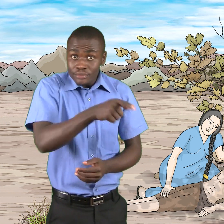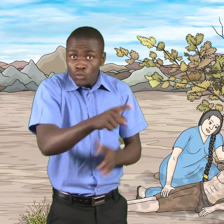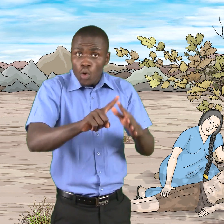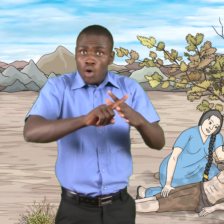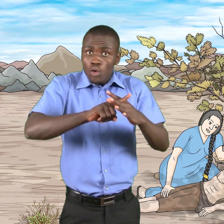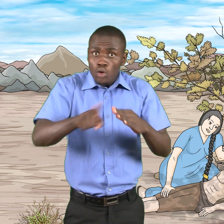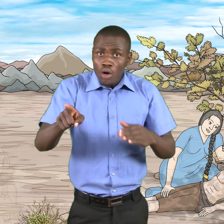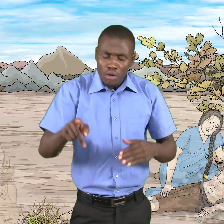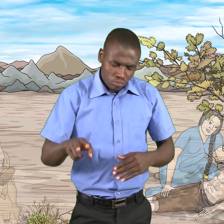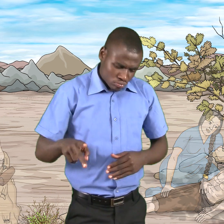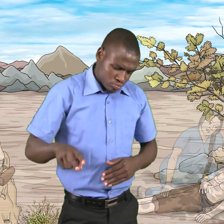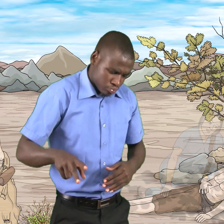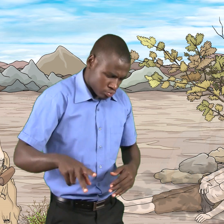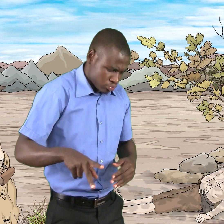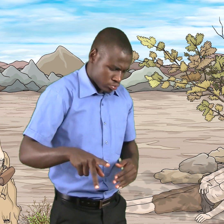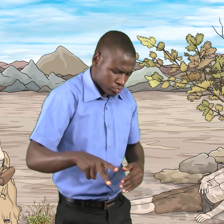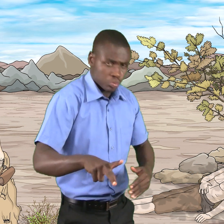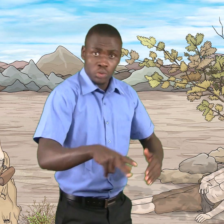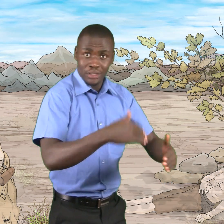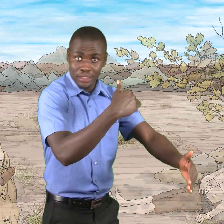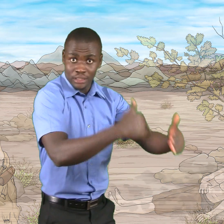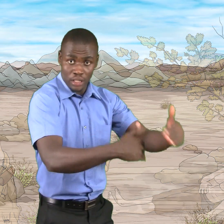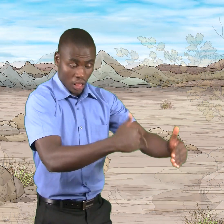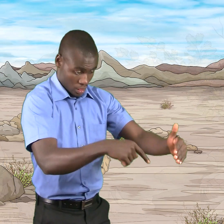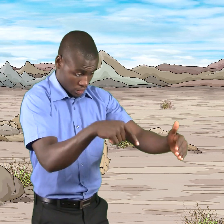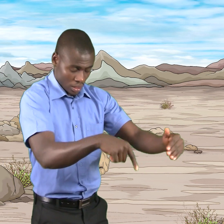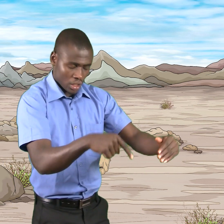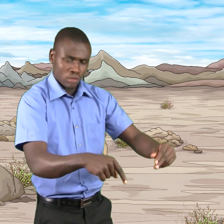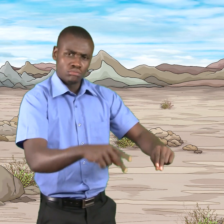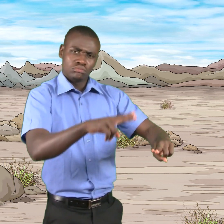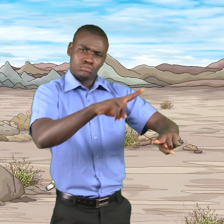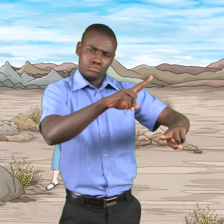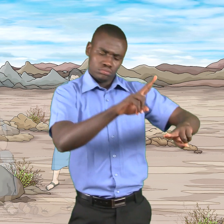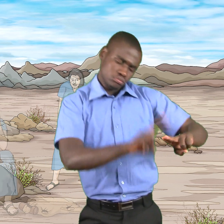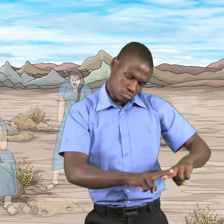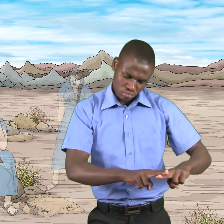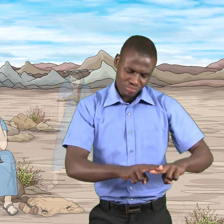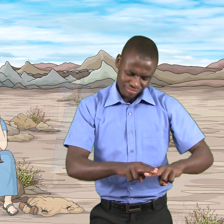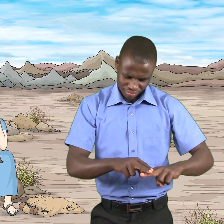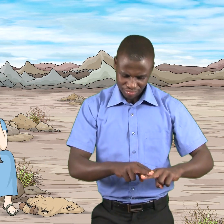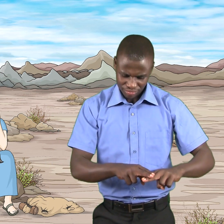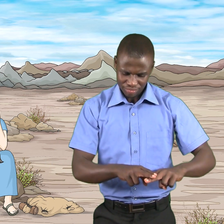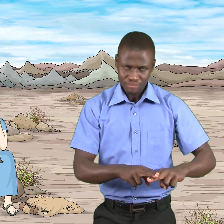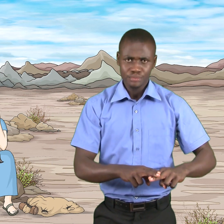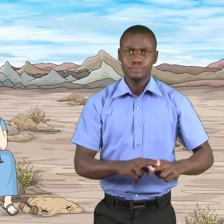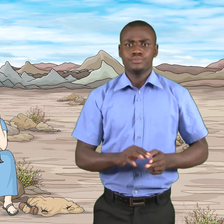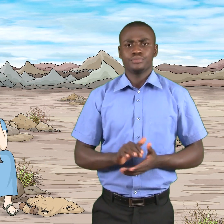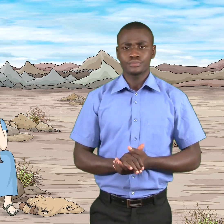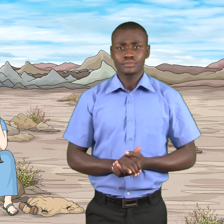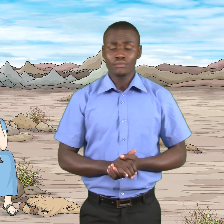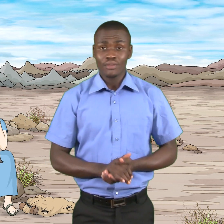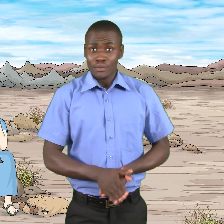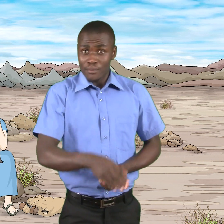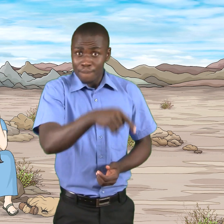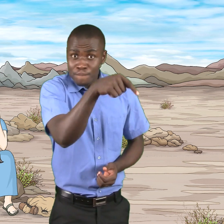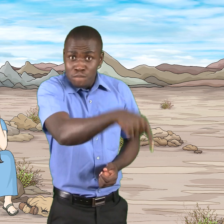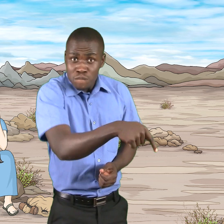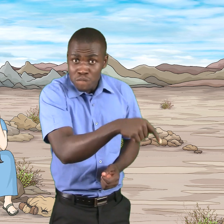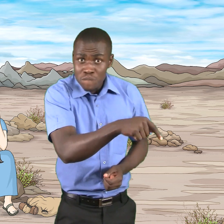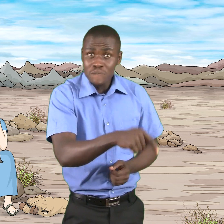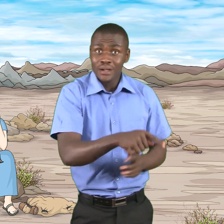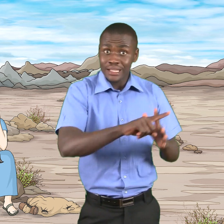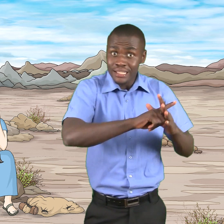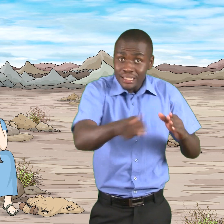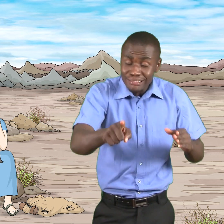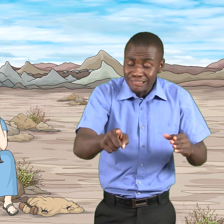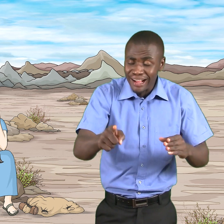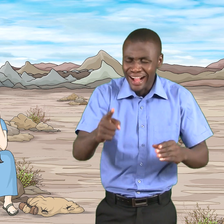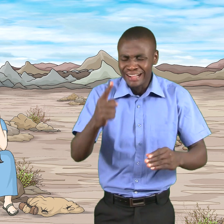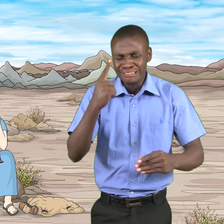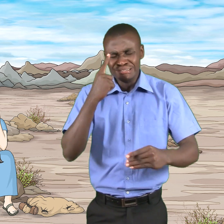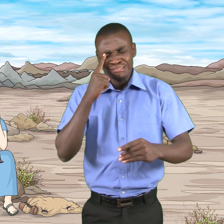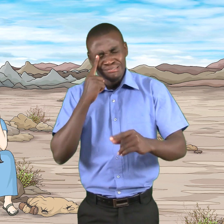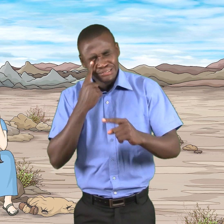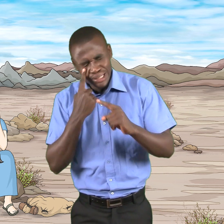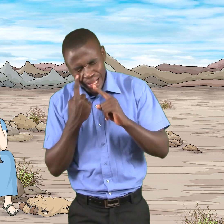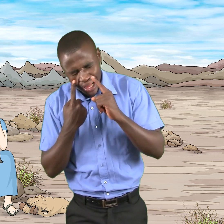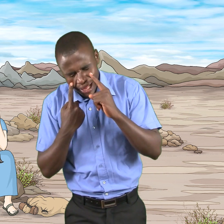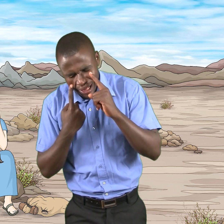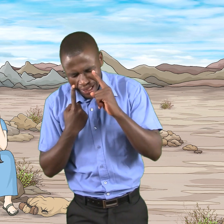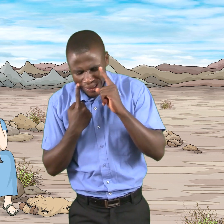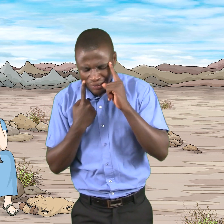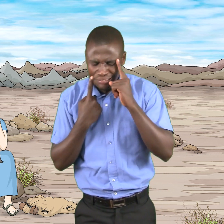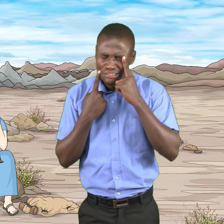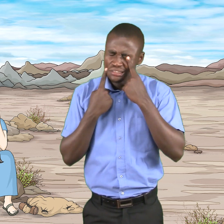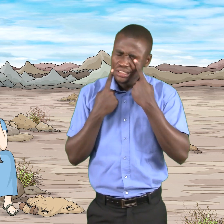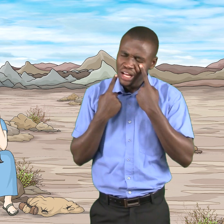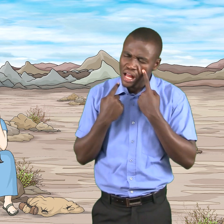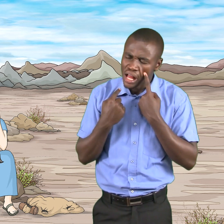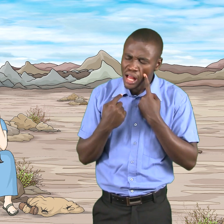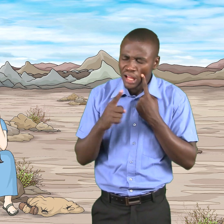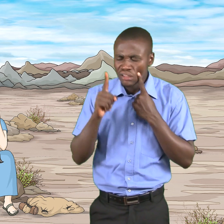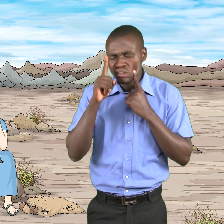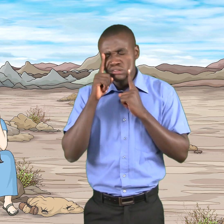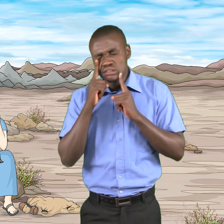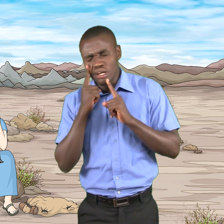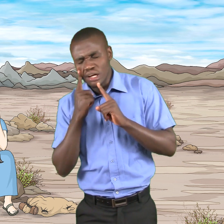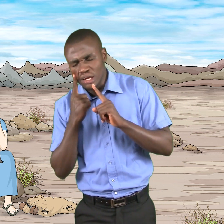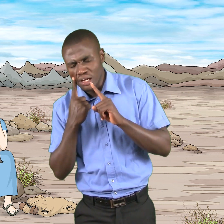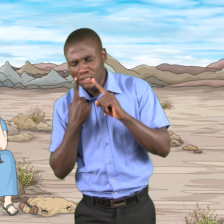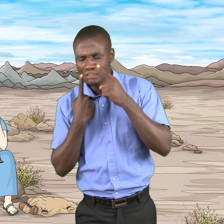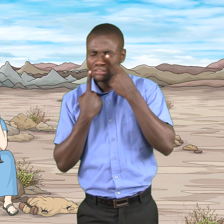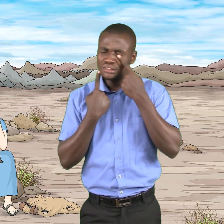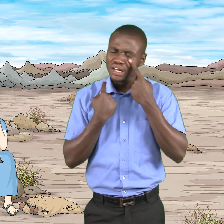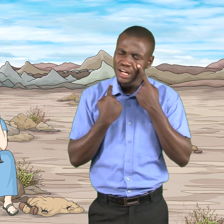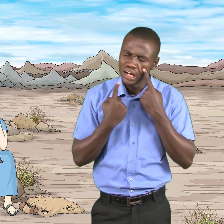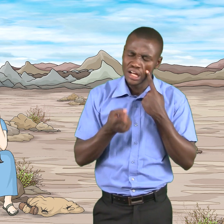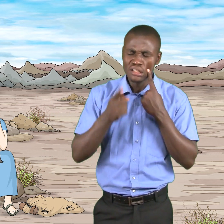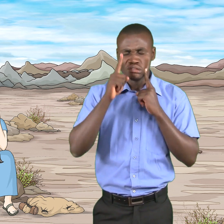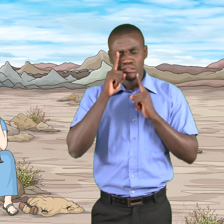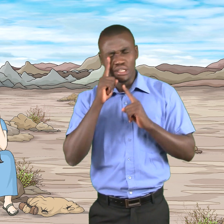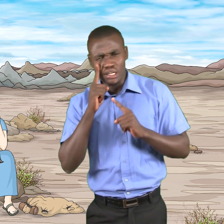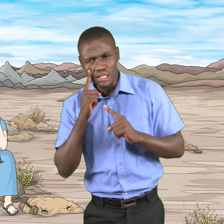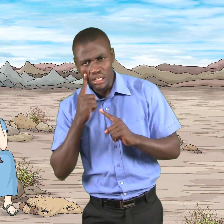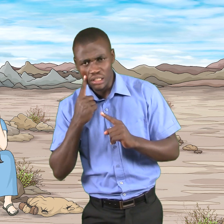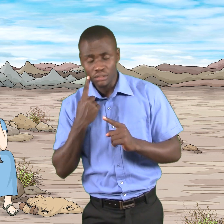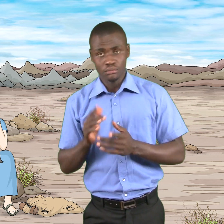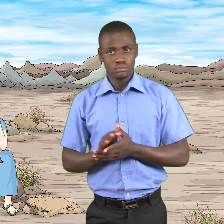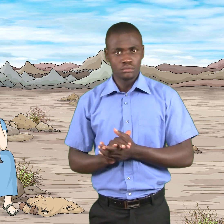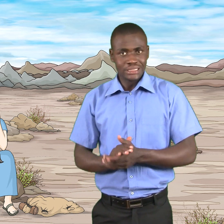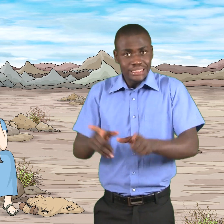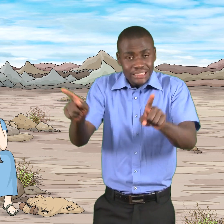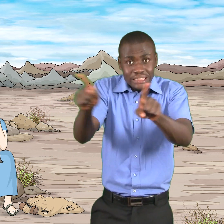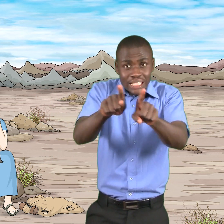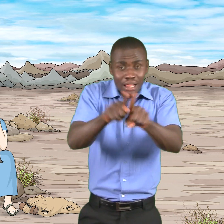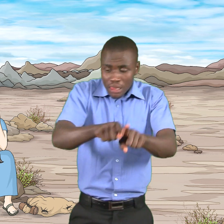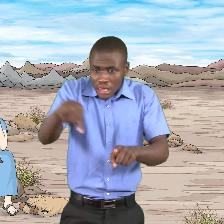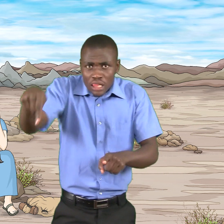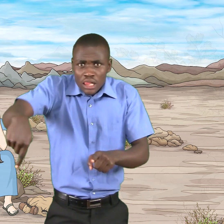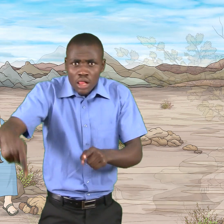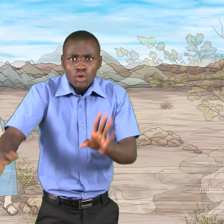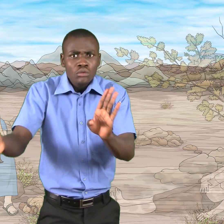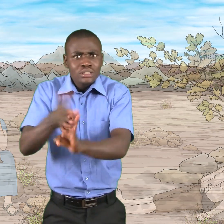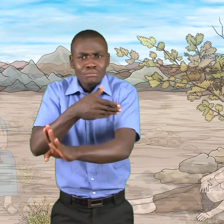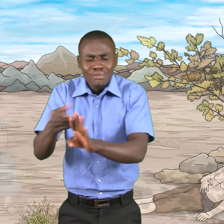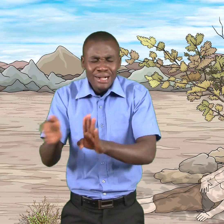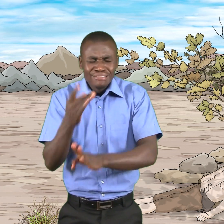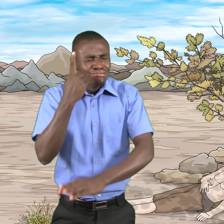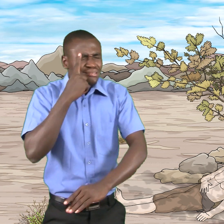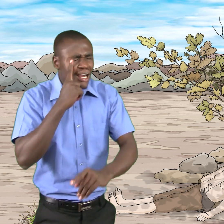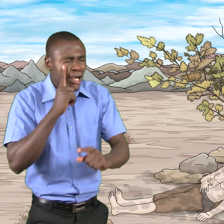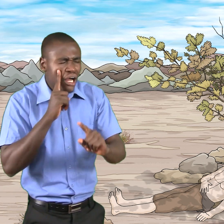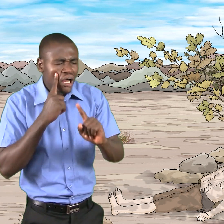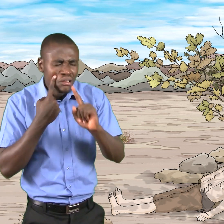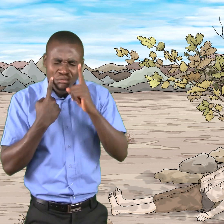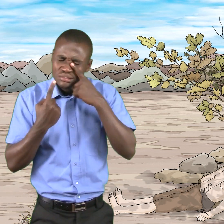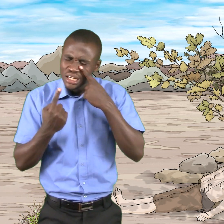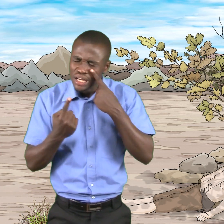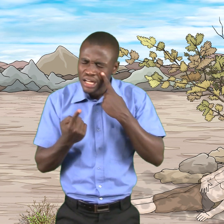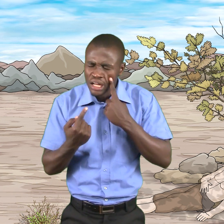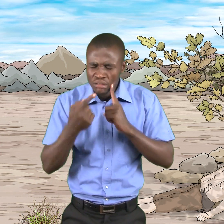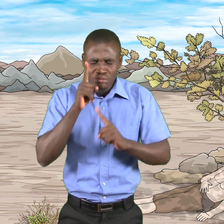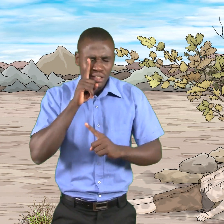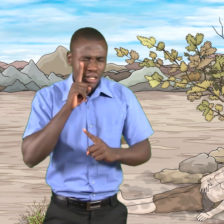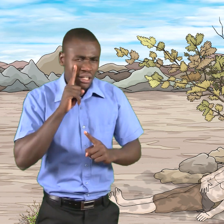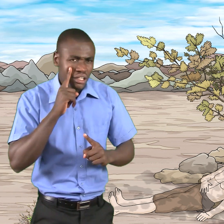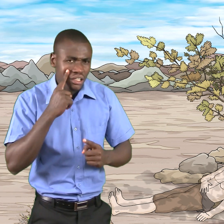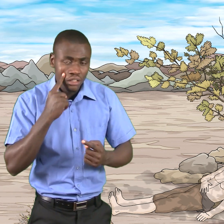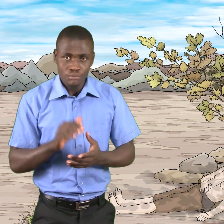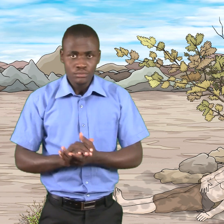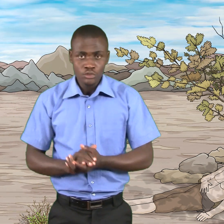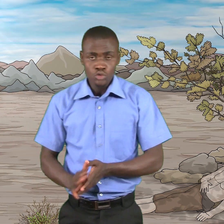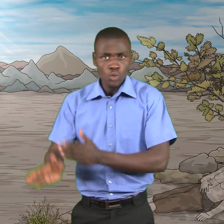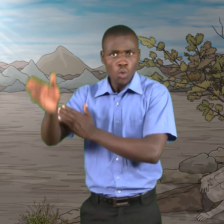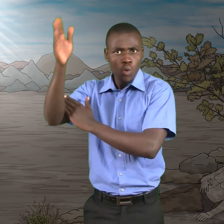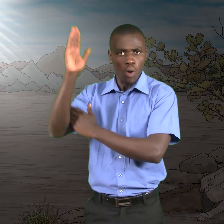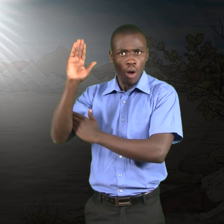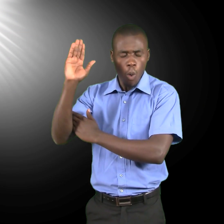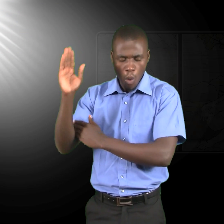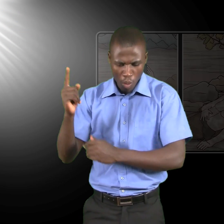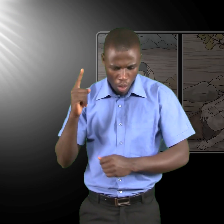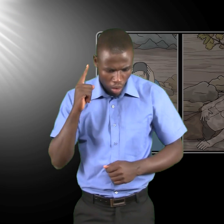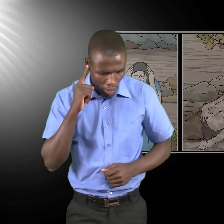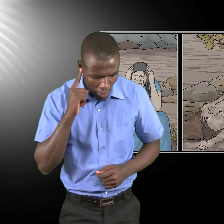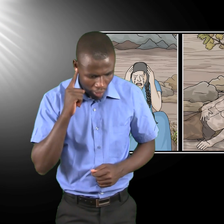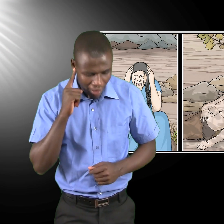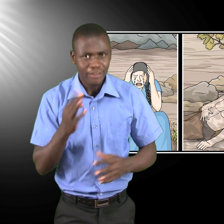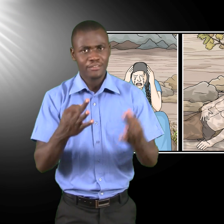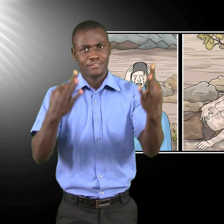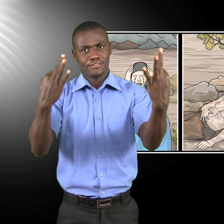Then she went off and sat down nearby, about a bowshot away, for she said, “I cannot bear to watch the boy die!” And as she sat nearby, she lifted up her voice and wept.